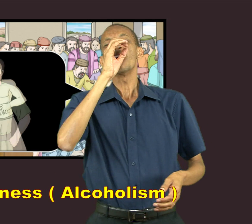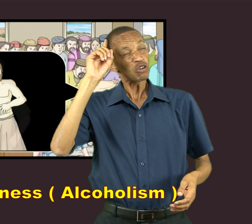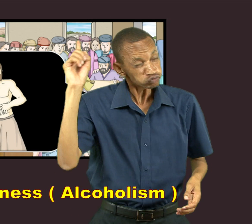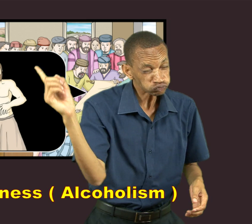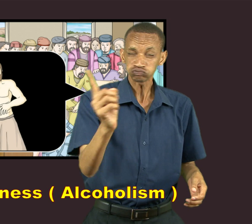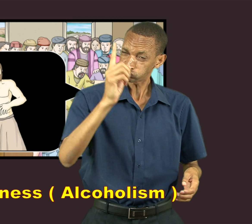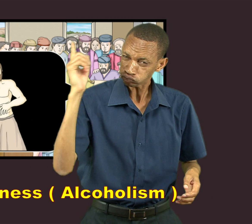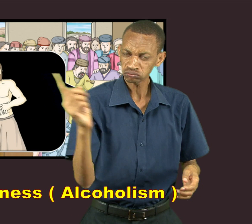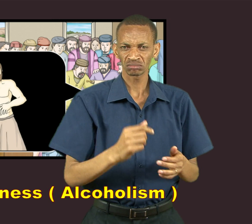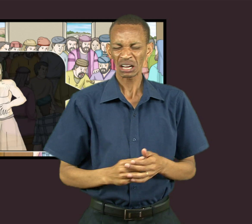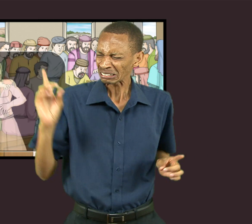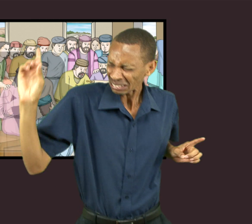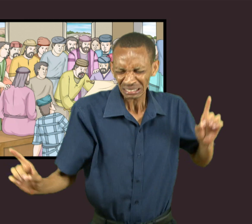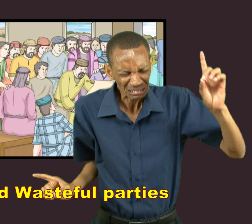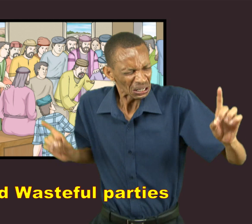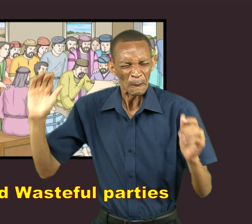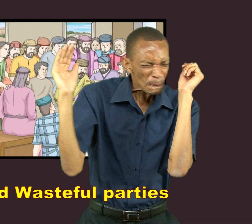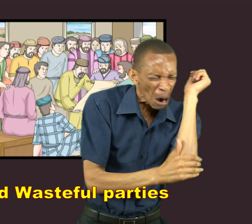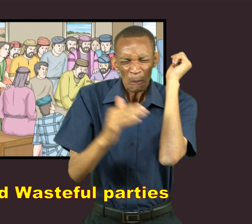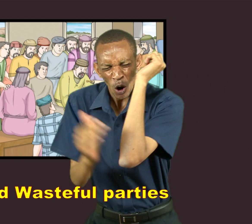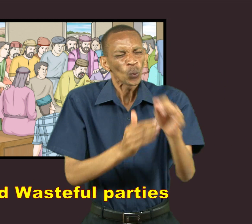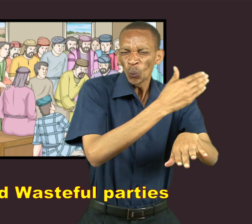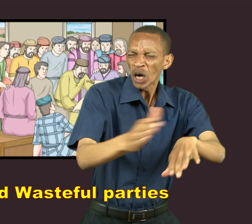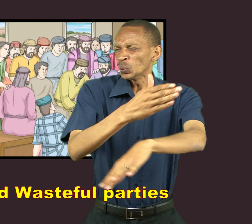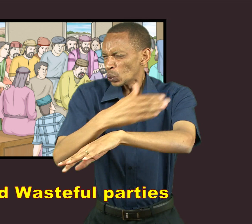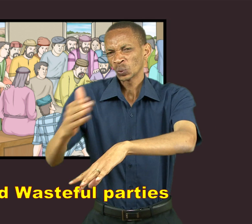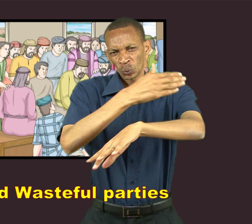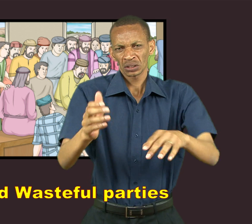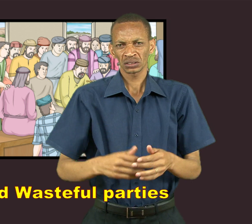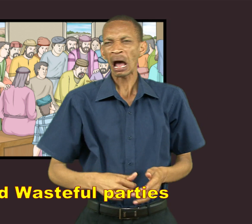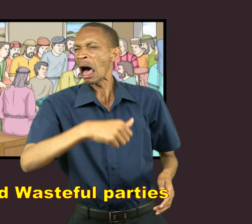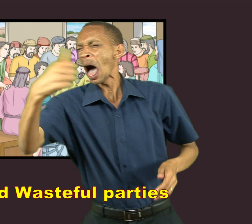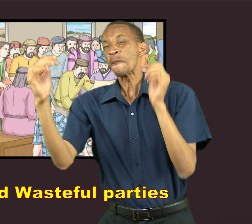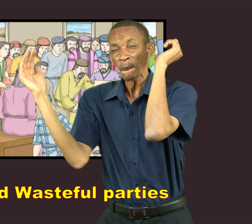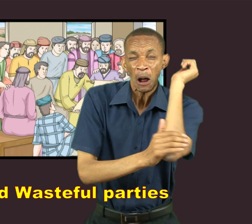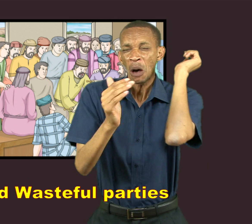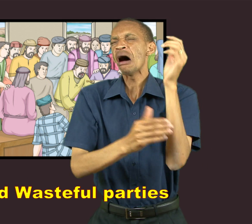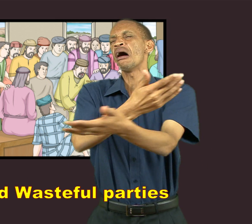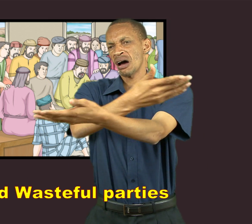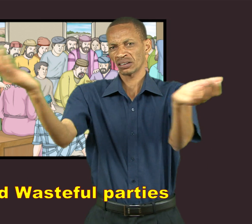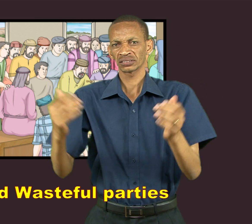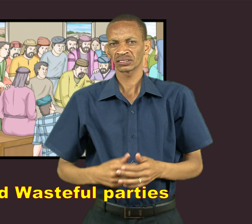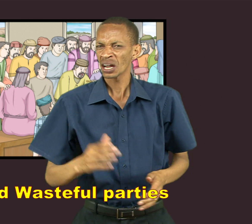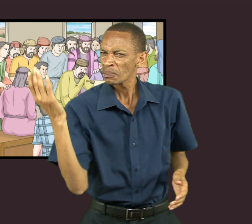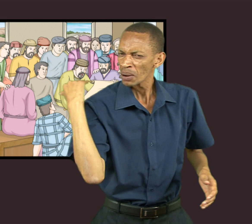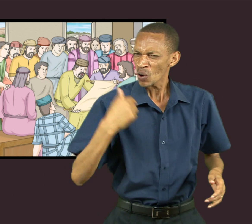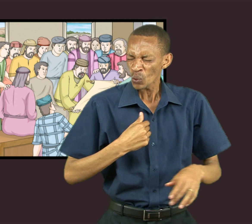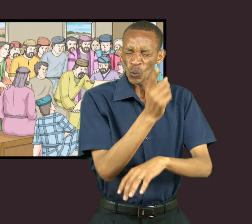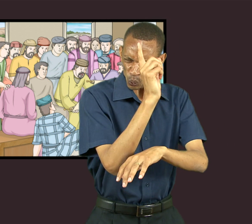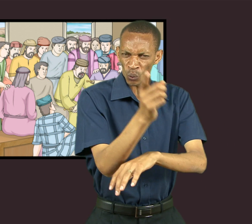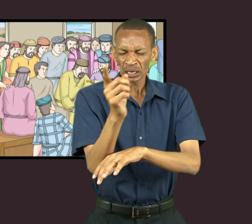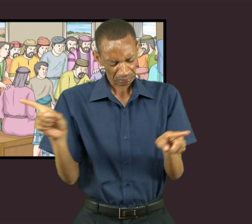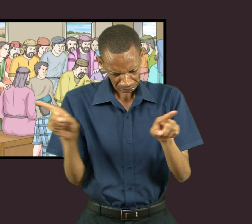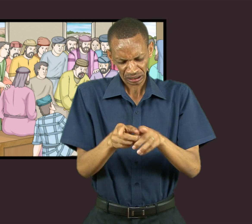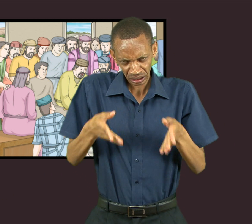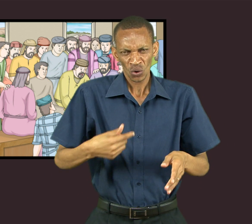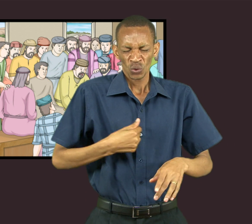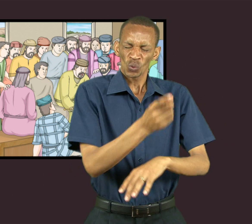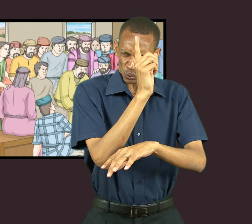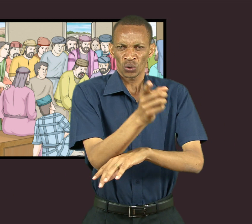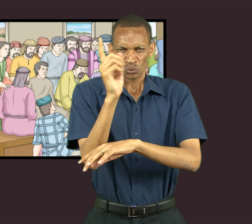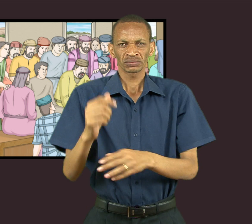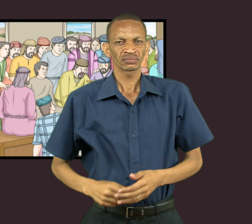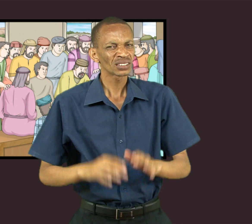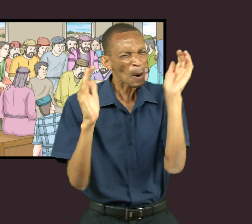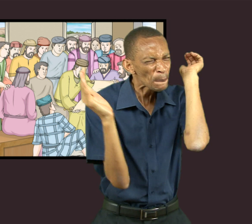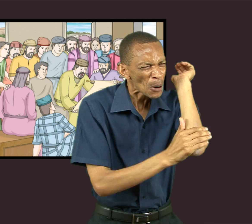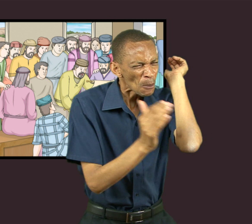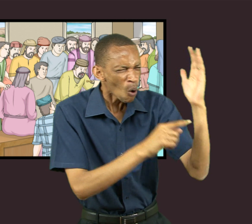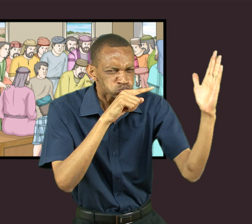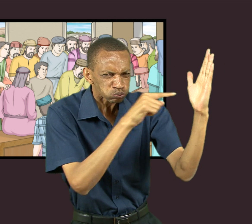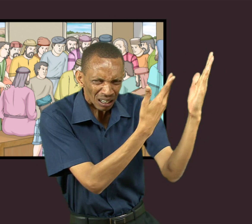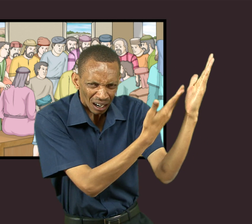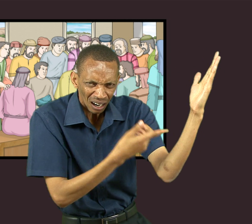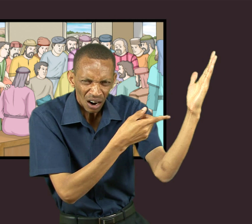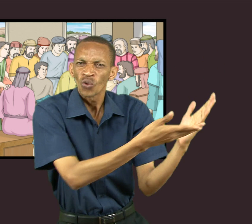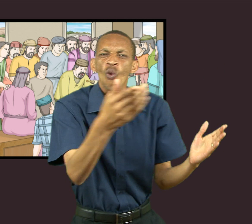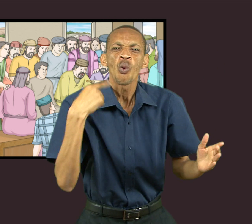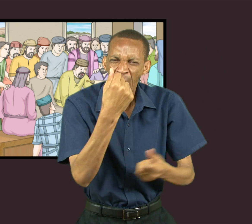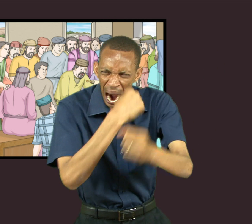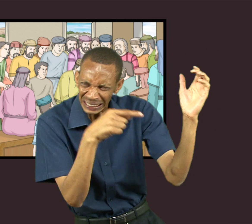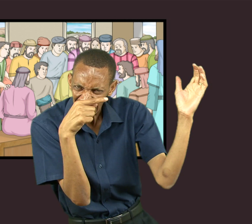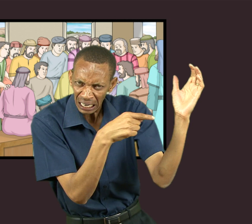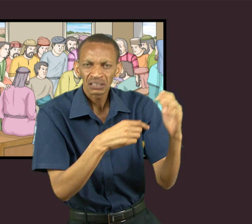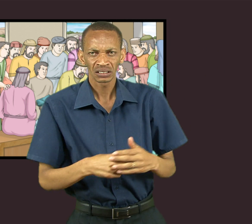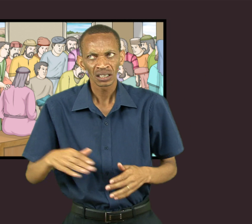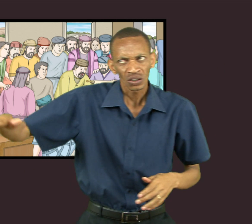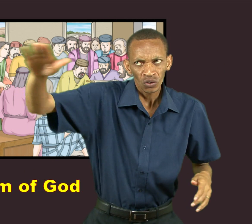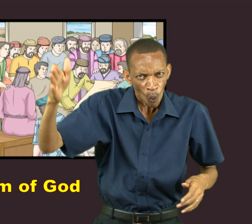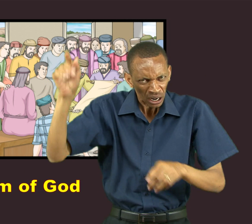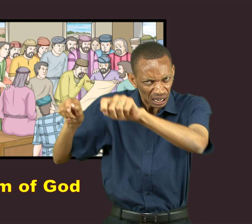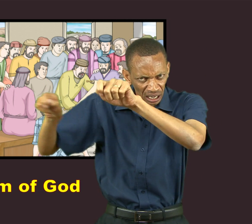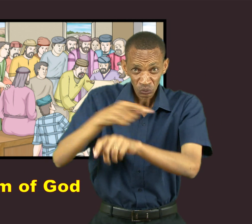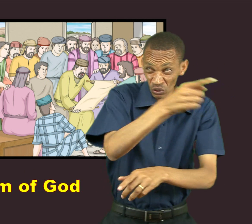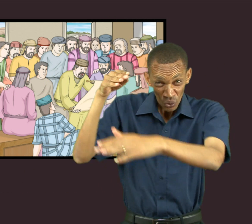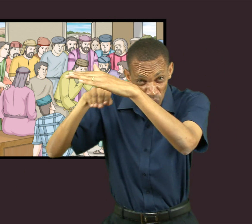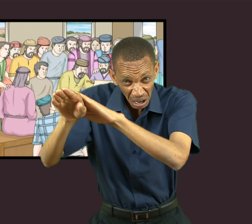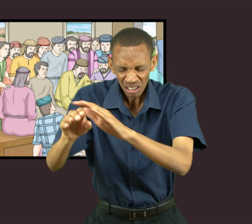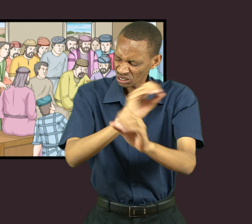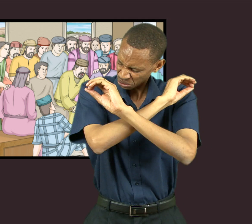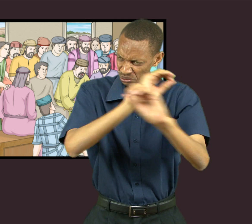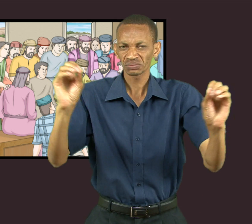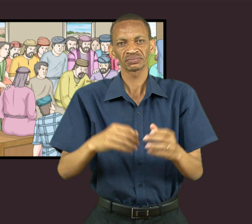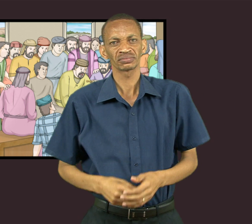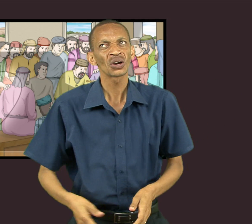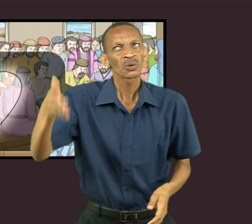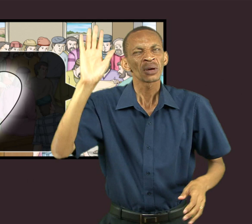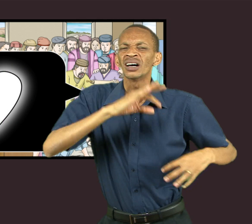I warn you, as I did before, that those who practice such things will not inherit the kingdom of God.